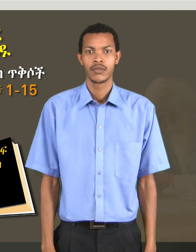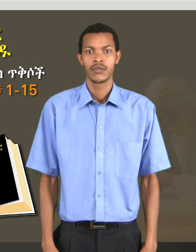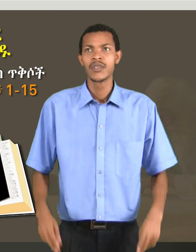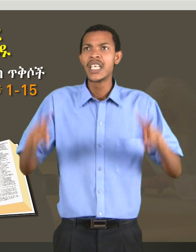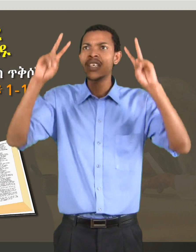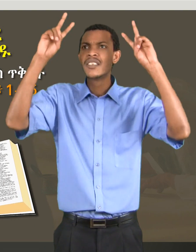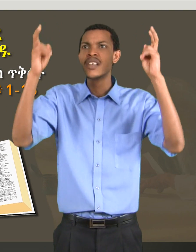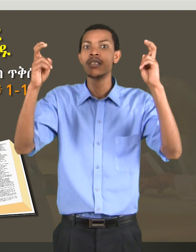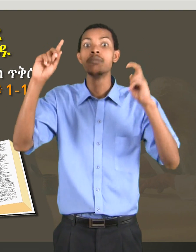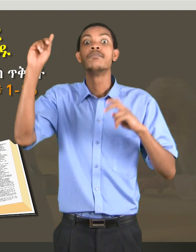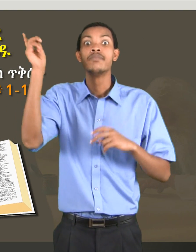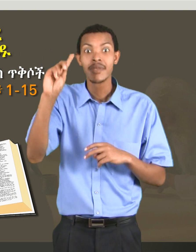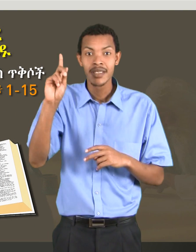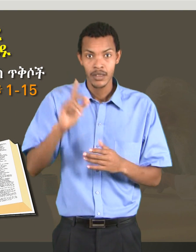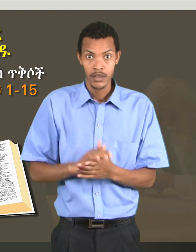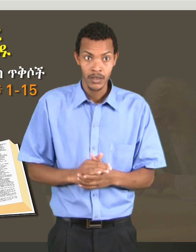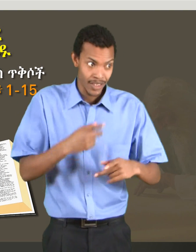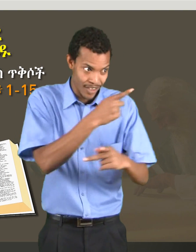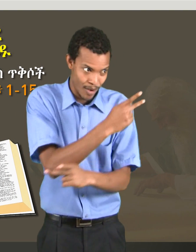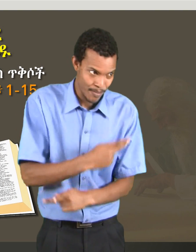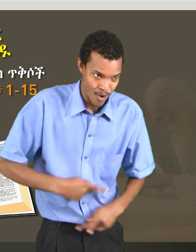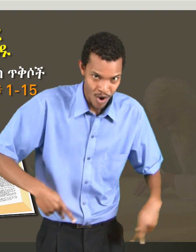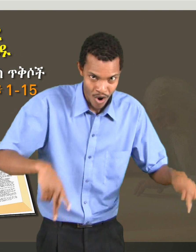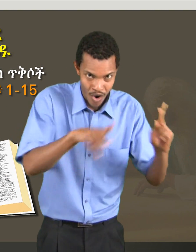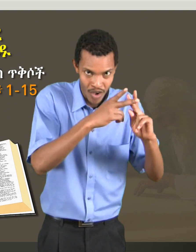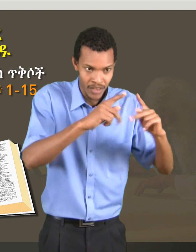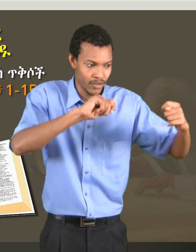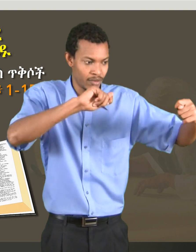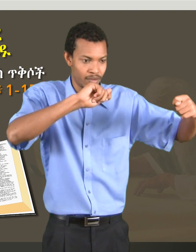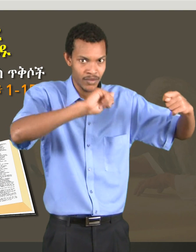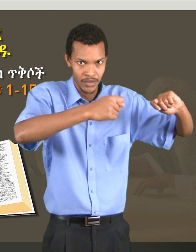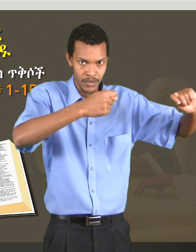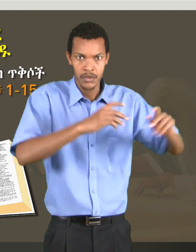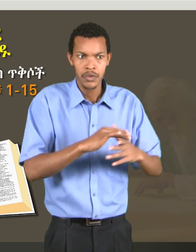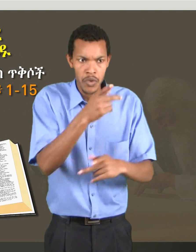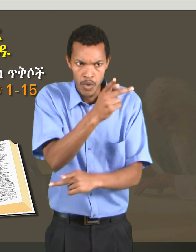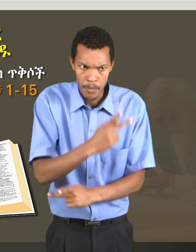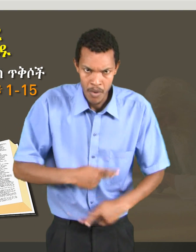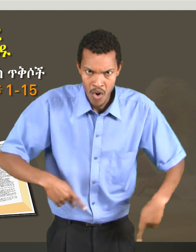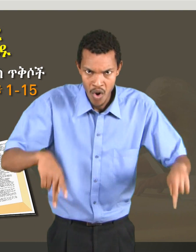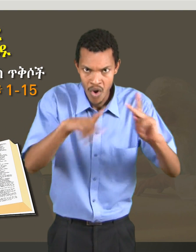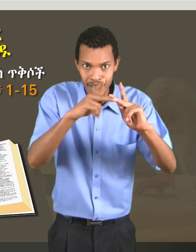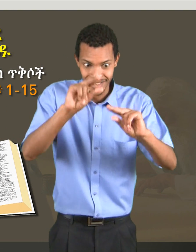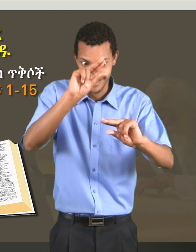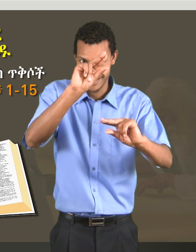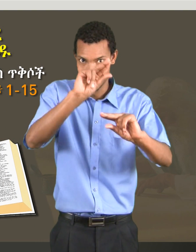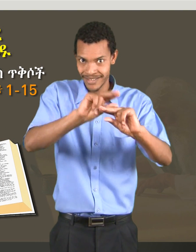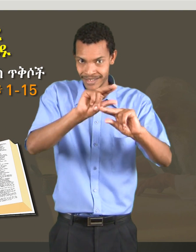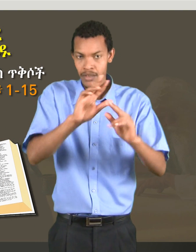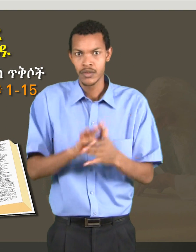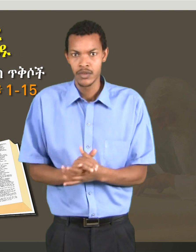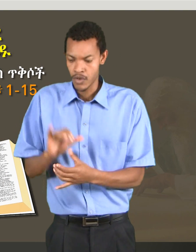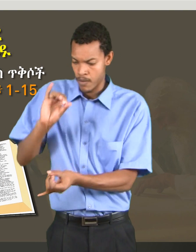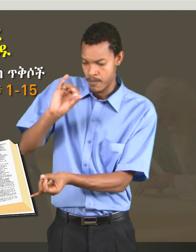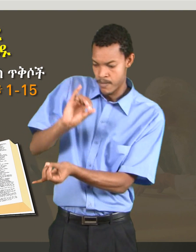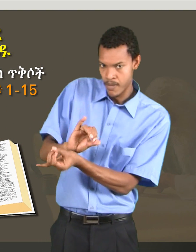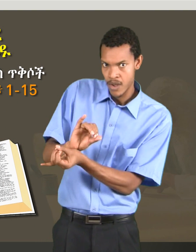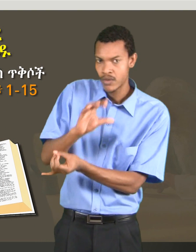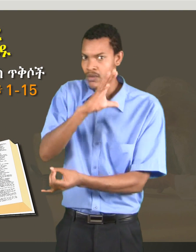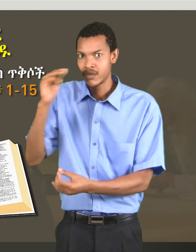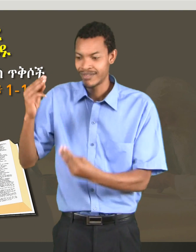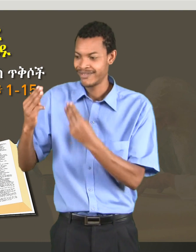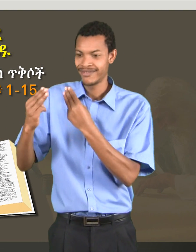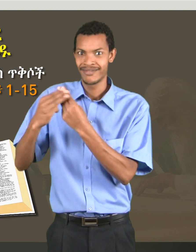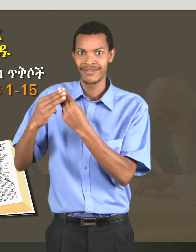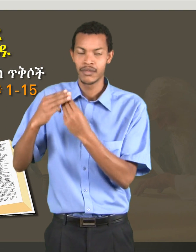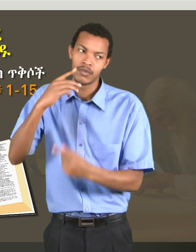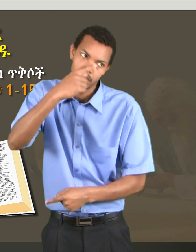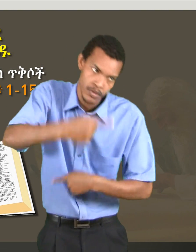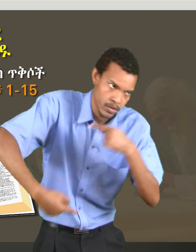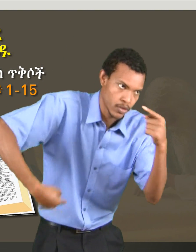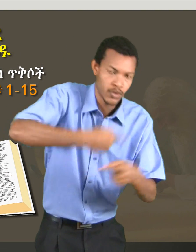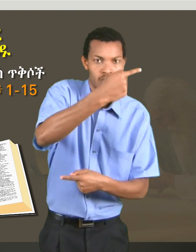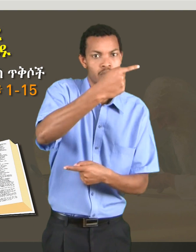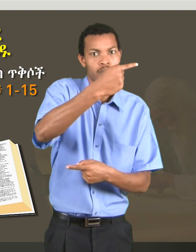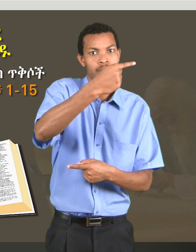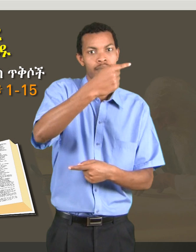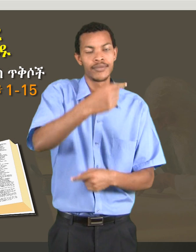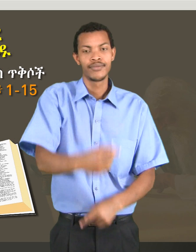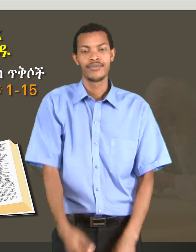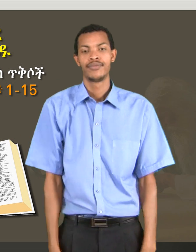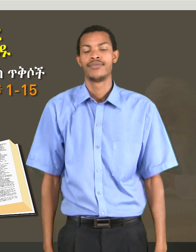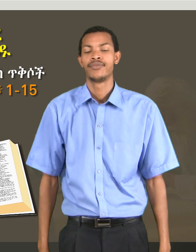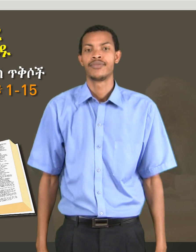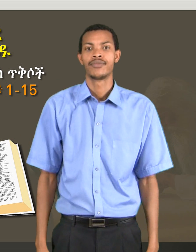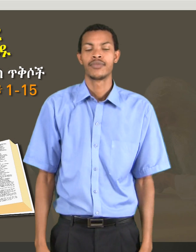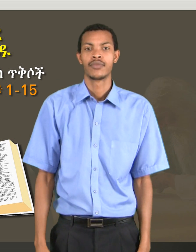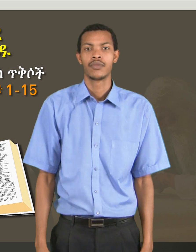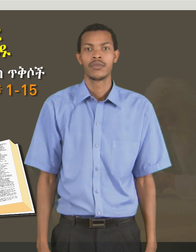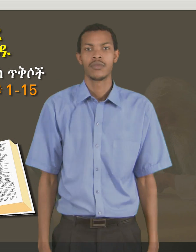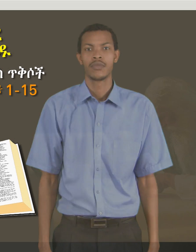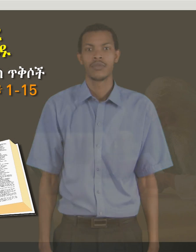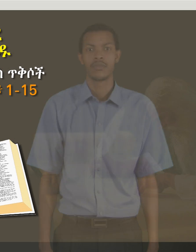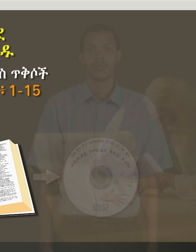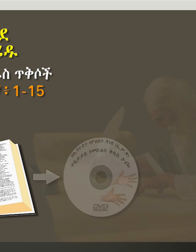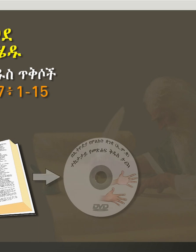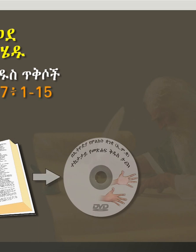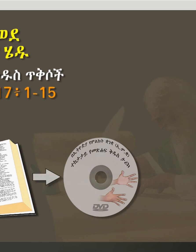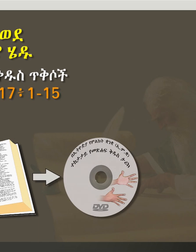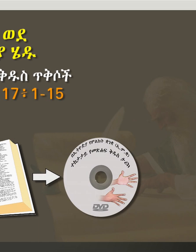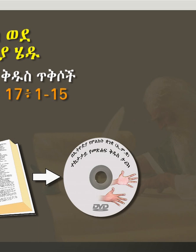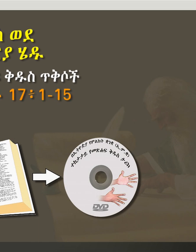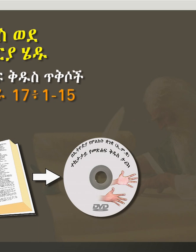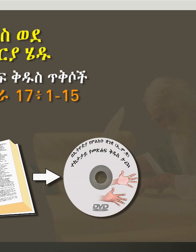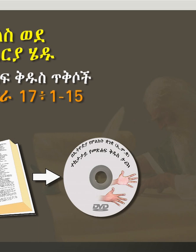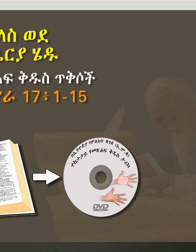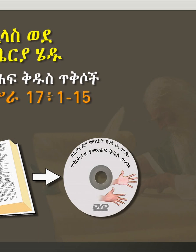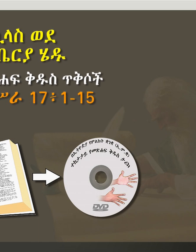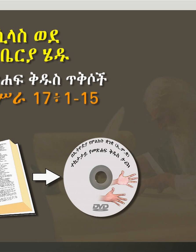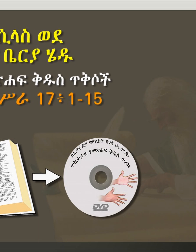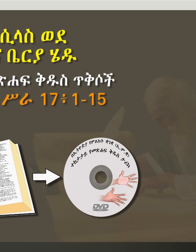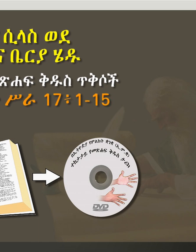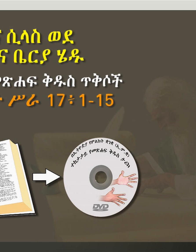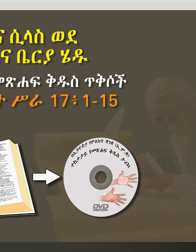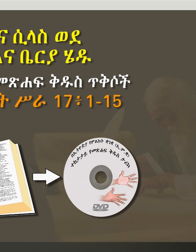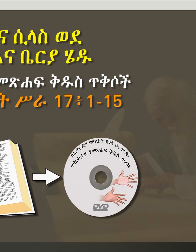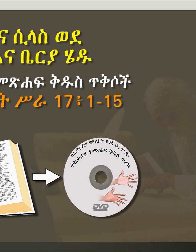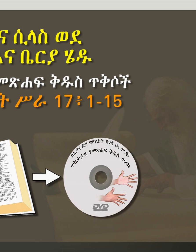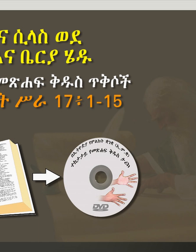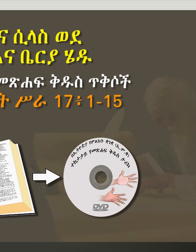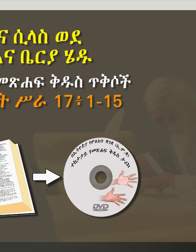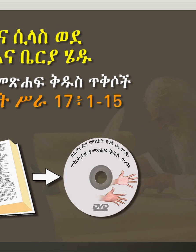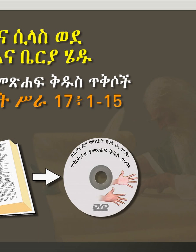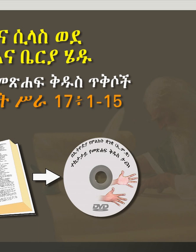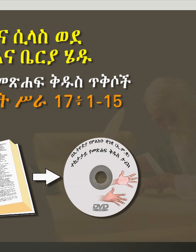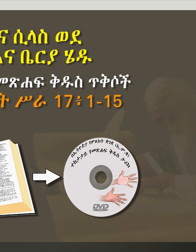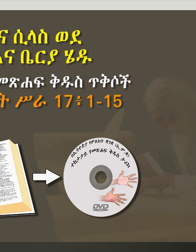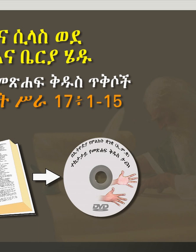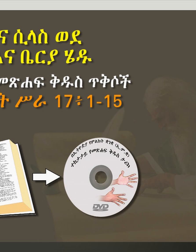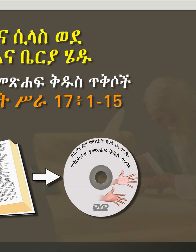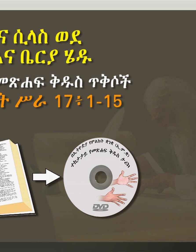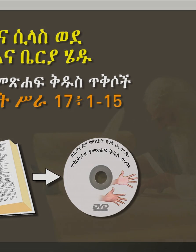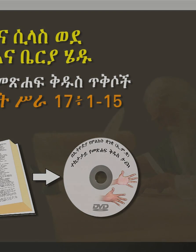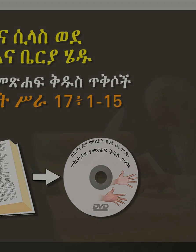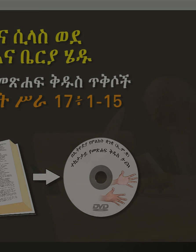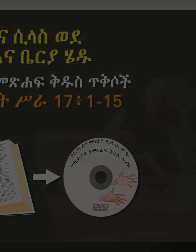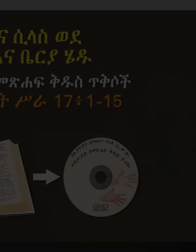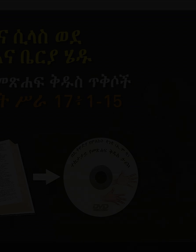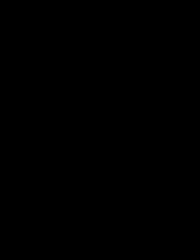Paul and Silas go to Thessalonica and Berea